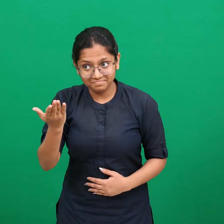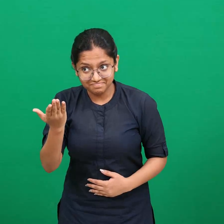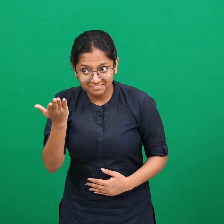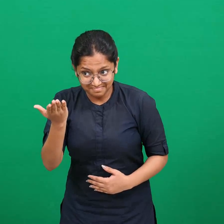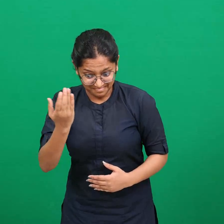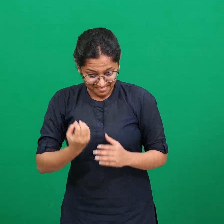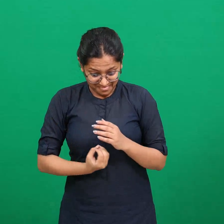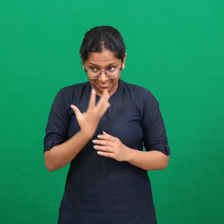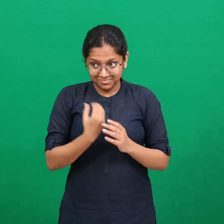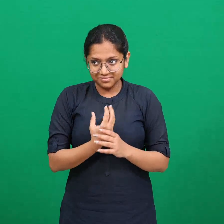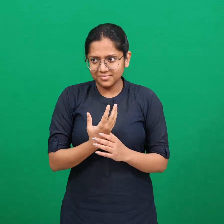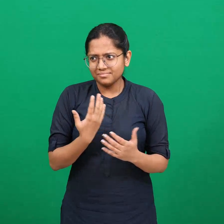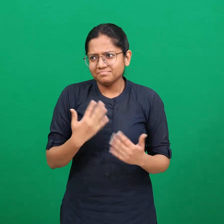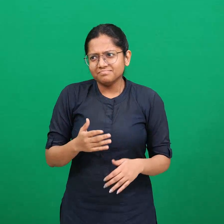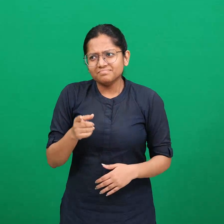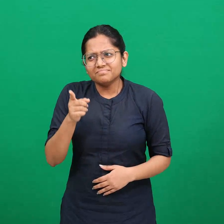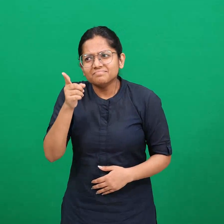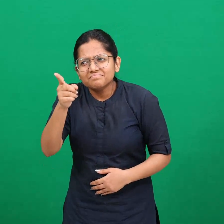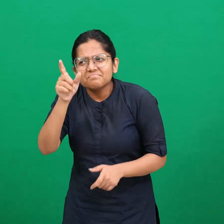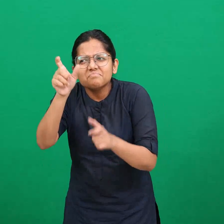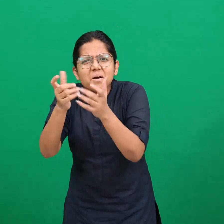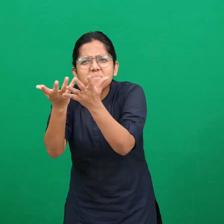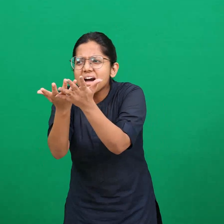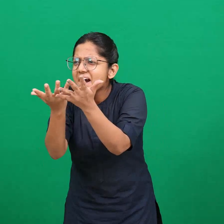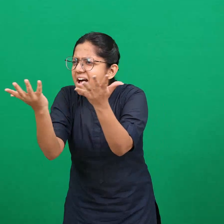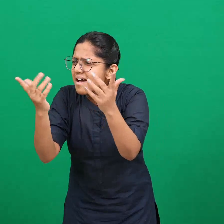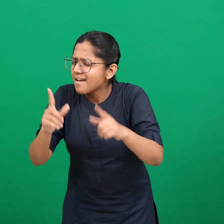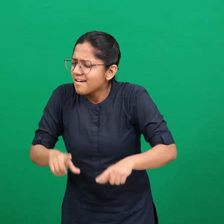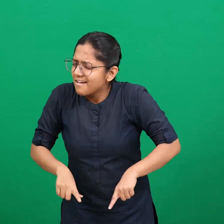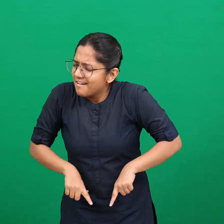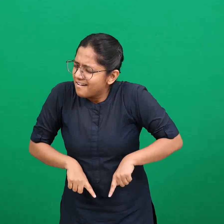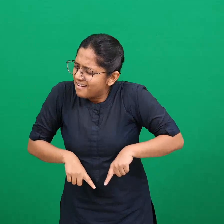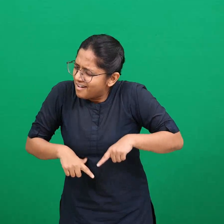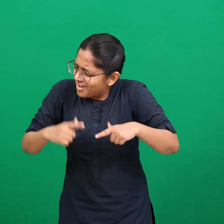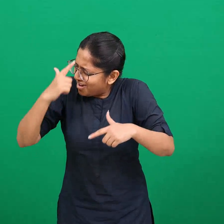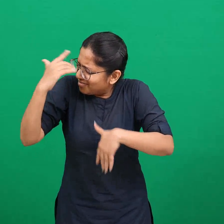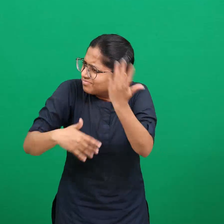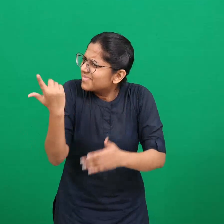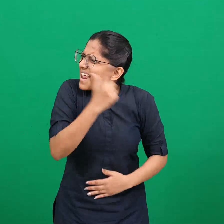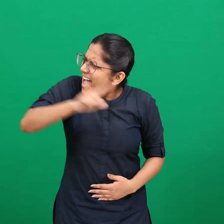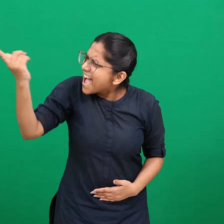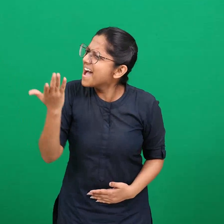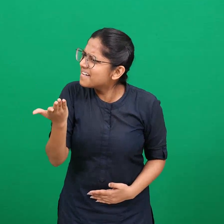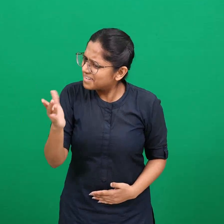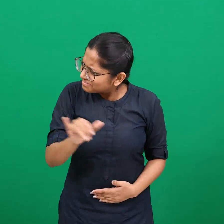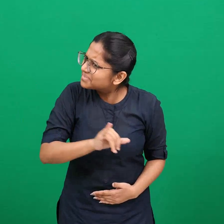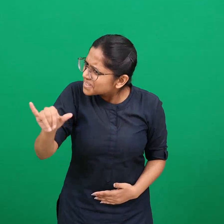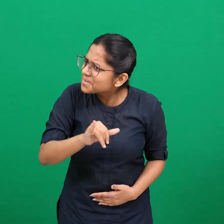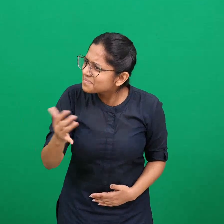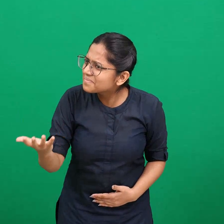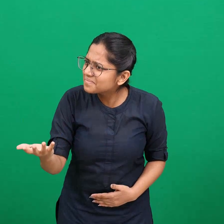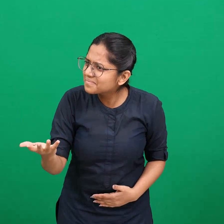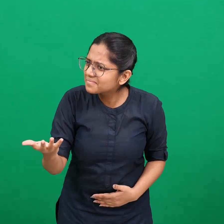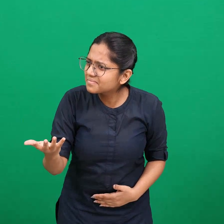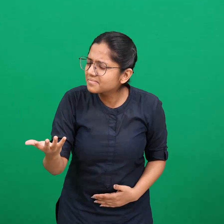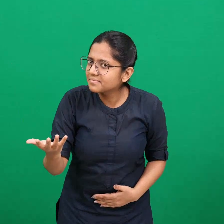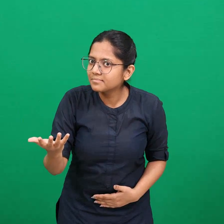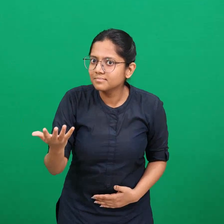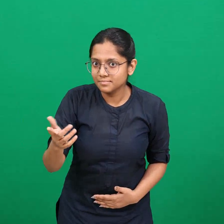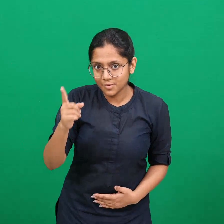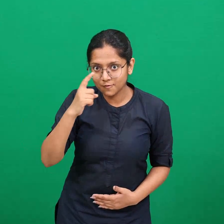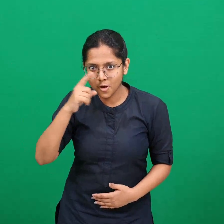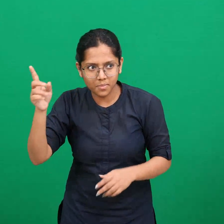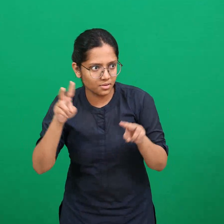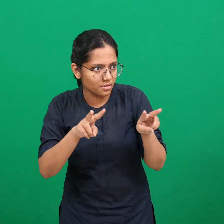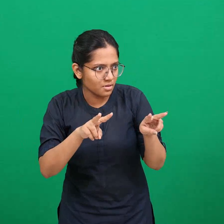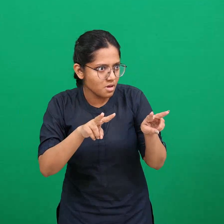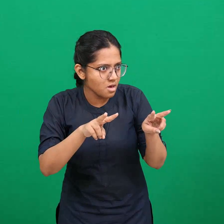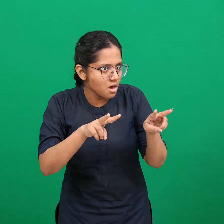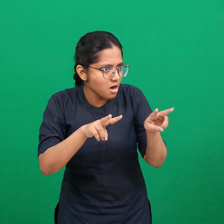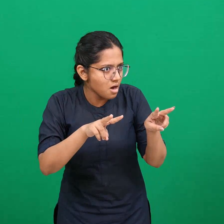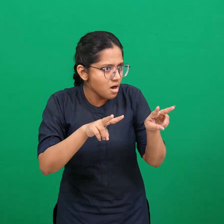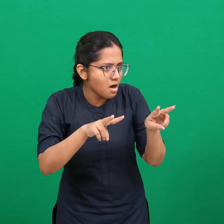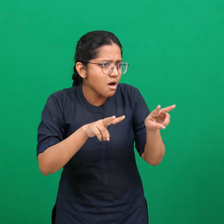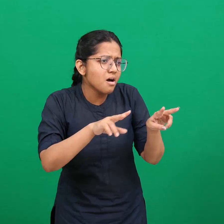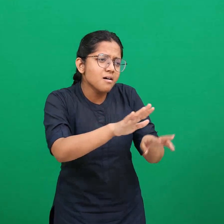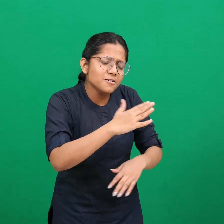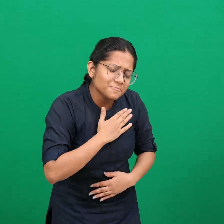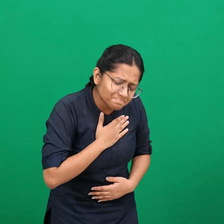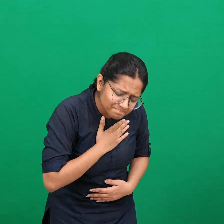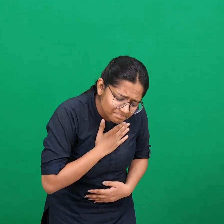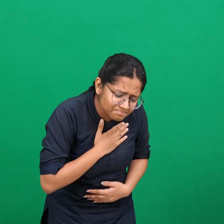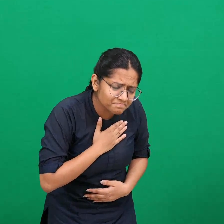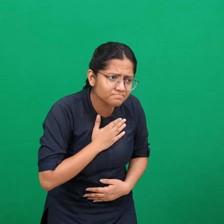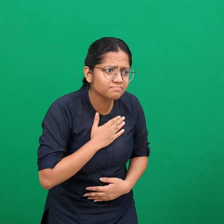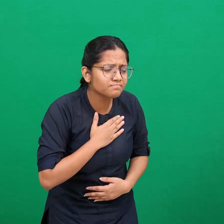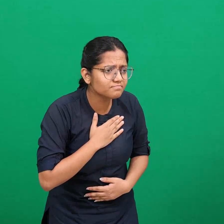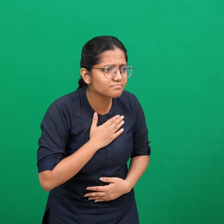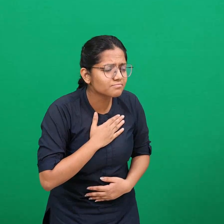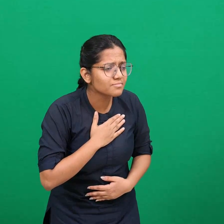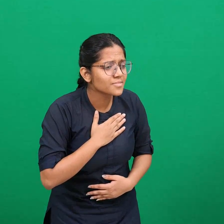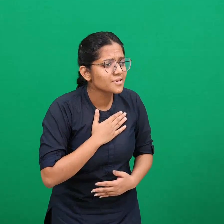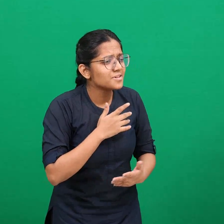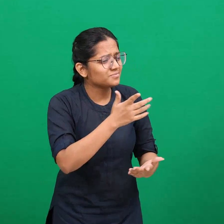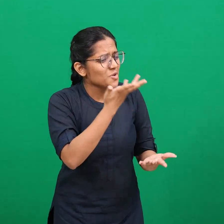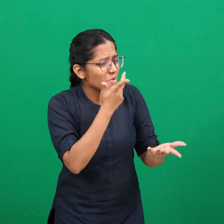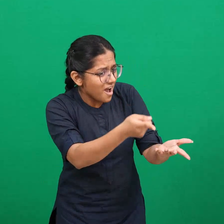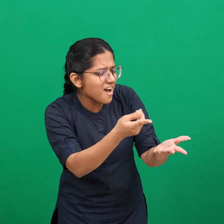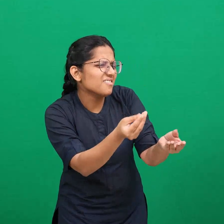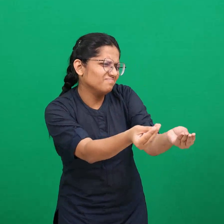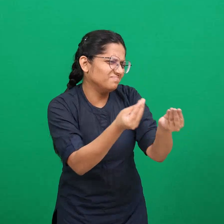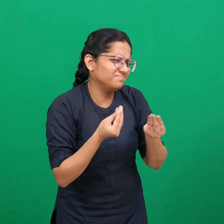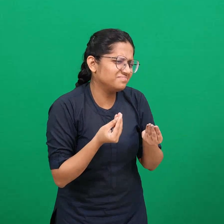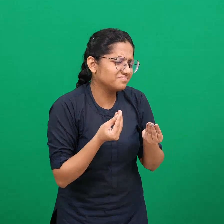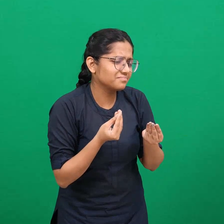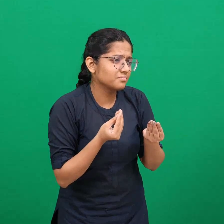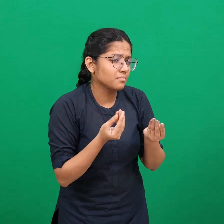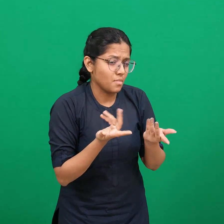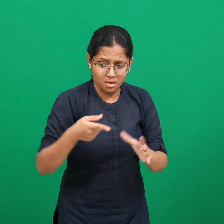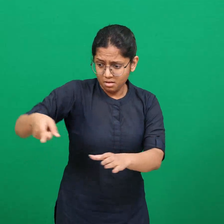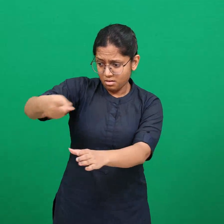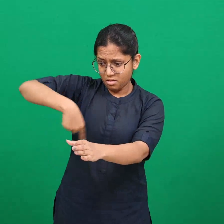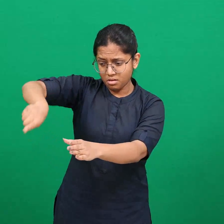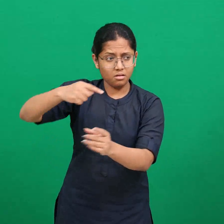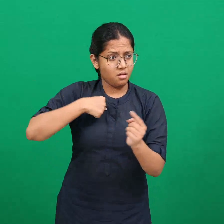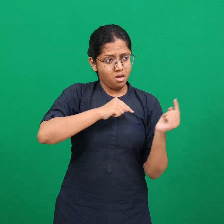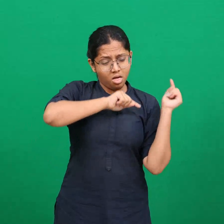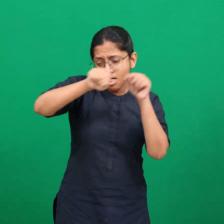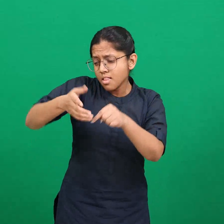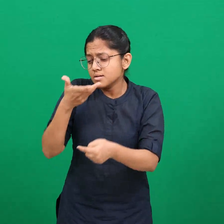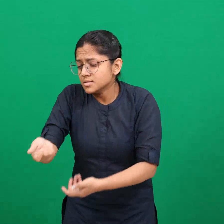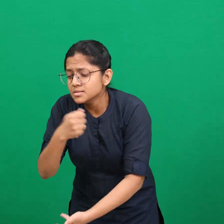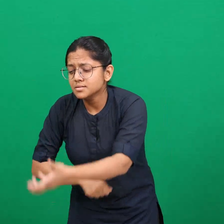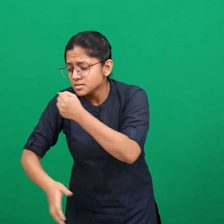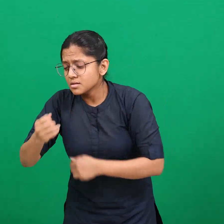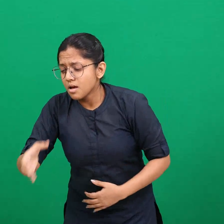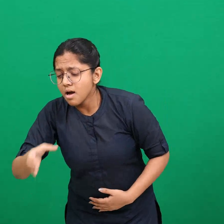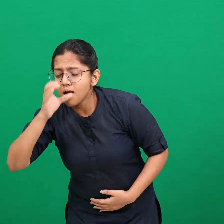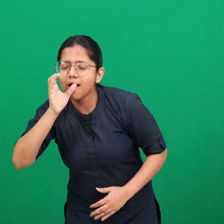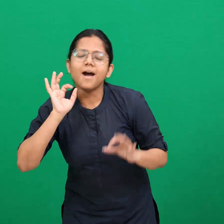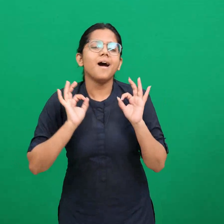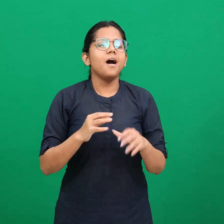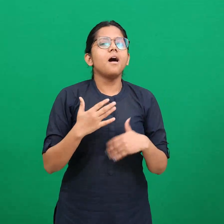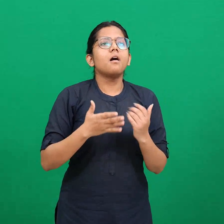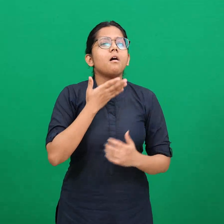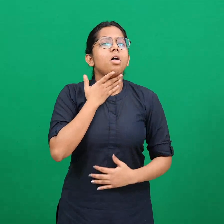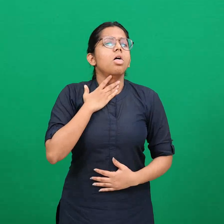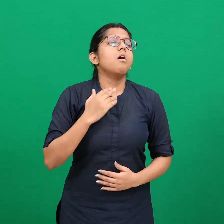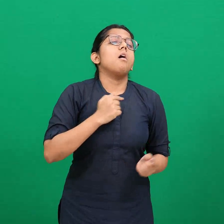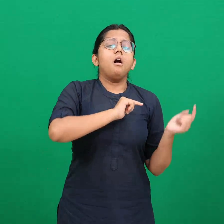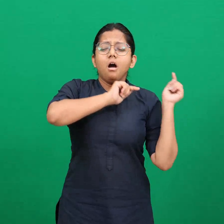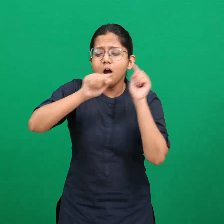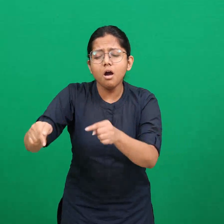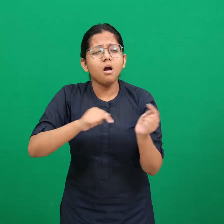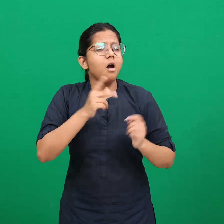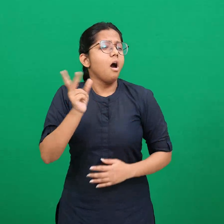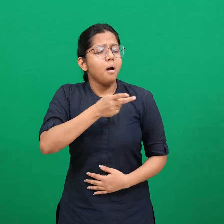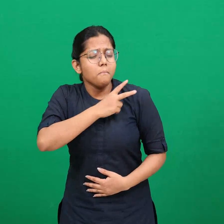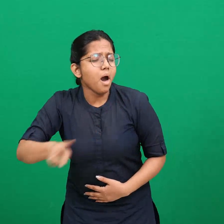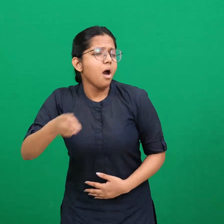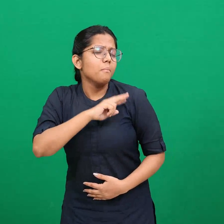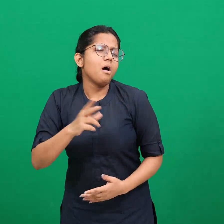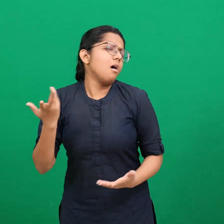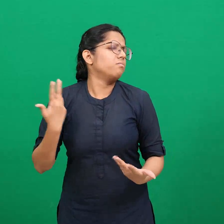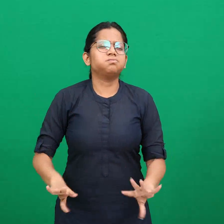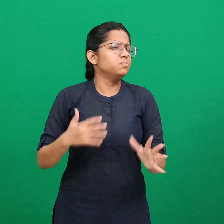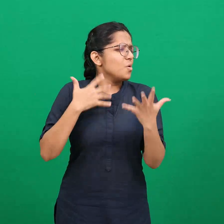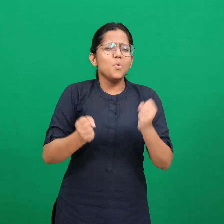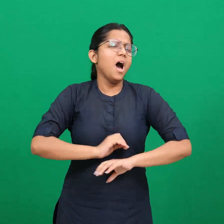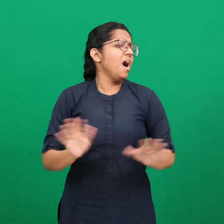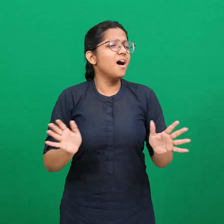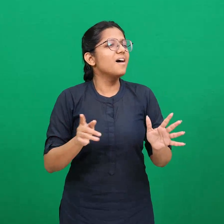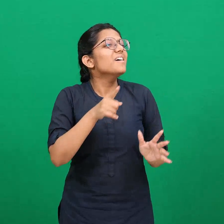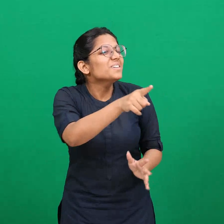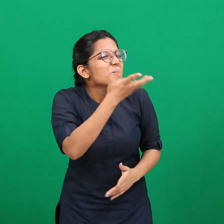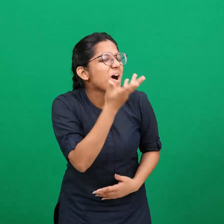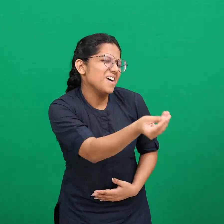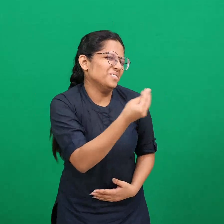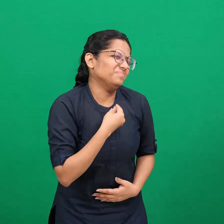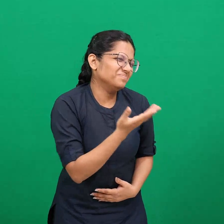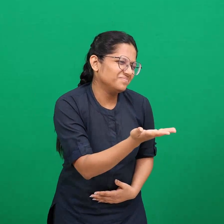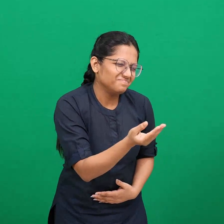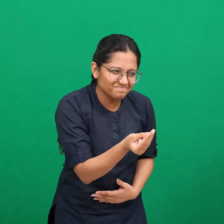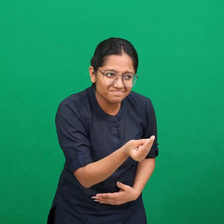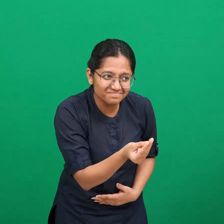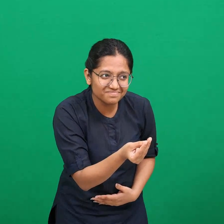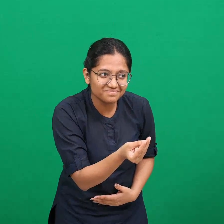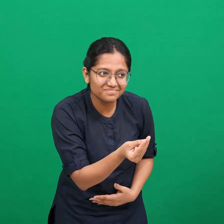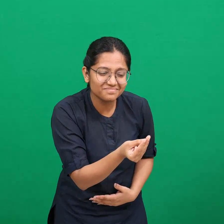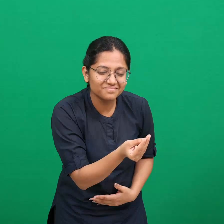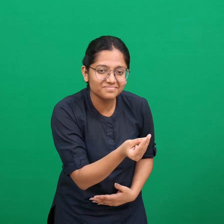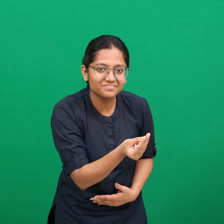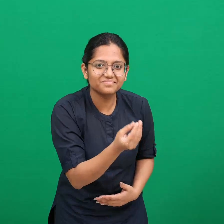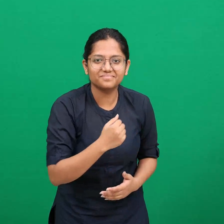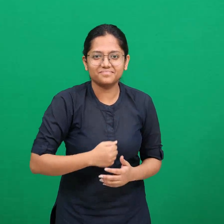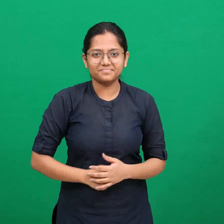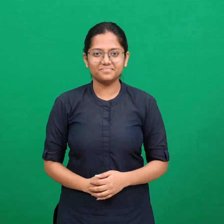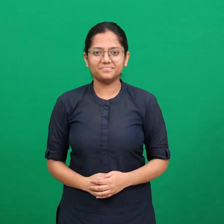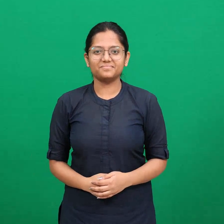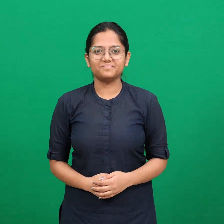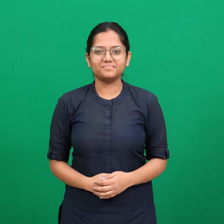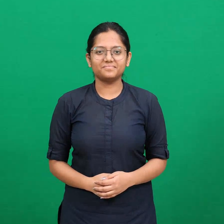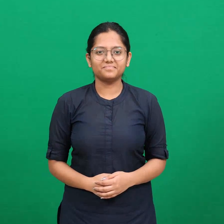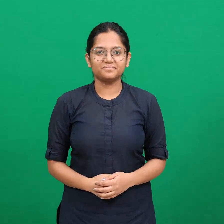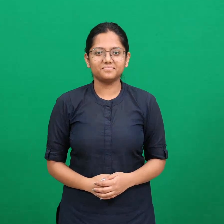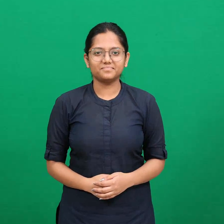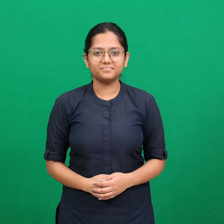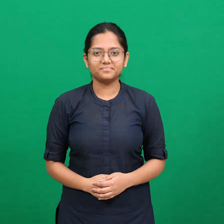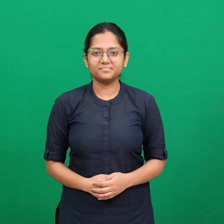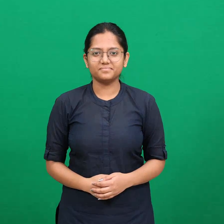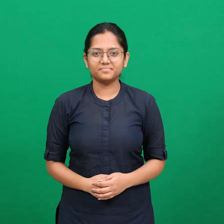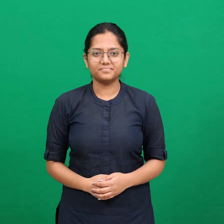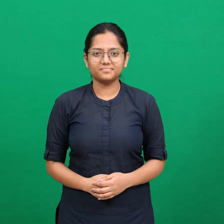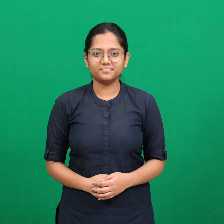The woman said to Him, "Sir, give me this water so that I will not get thirsty and have to keep coming here to draw water."